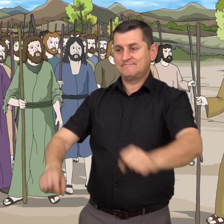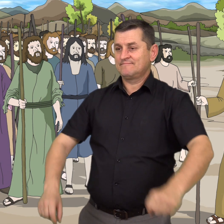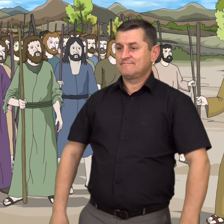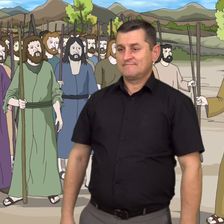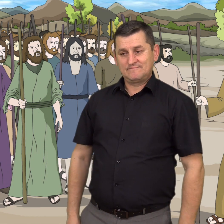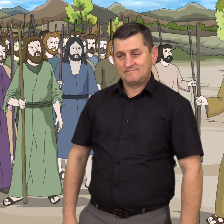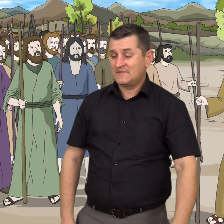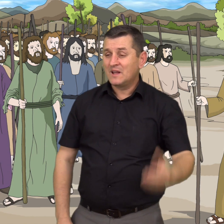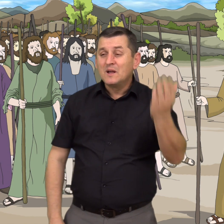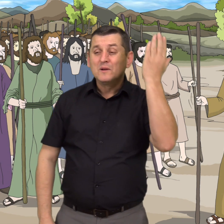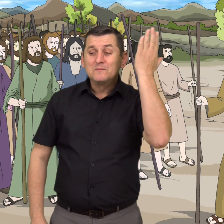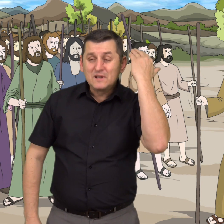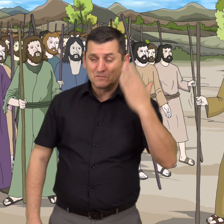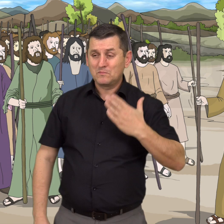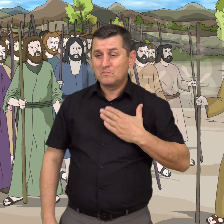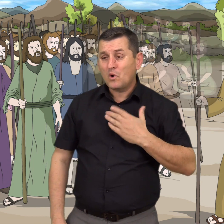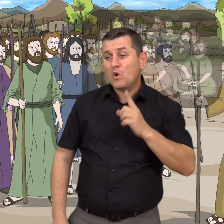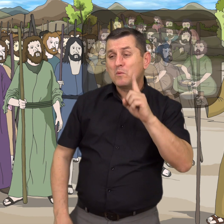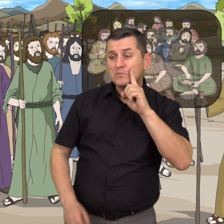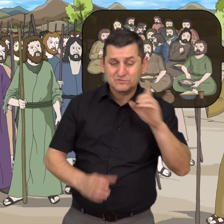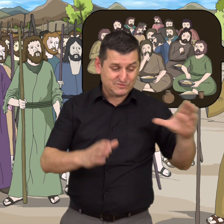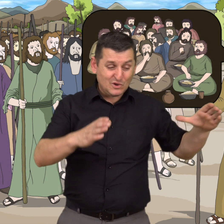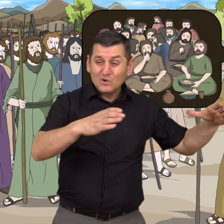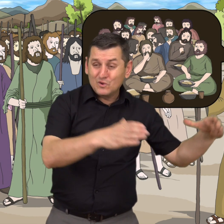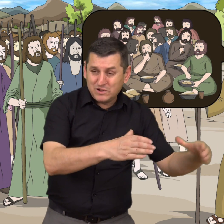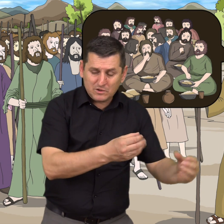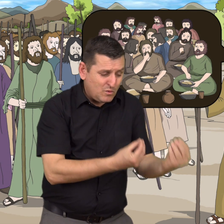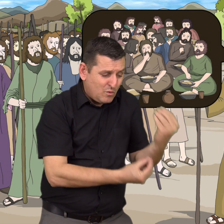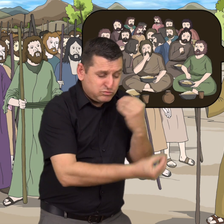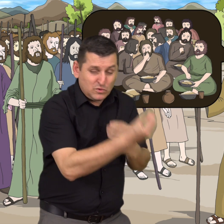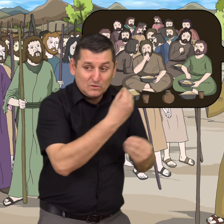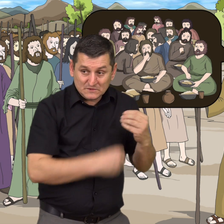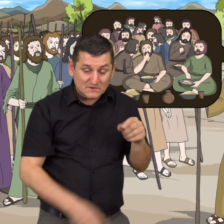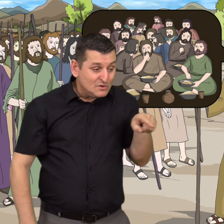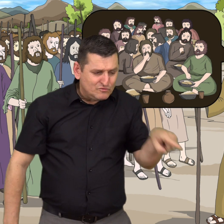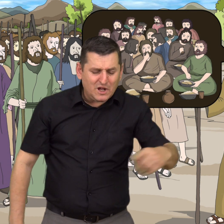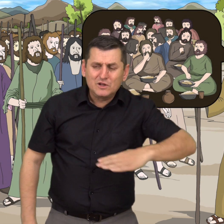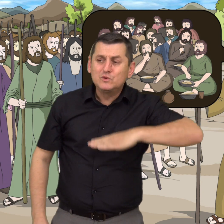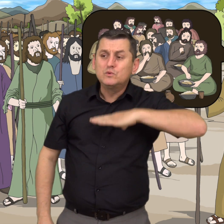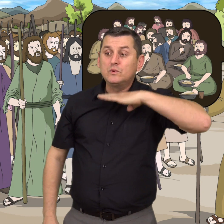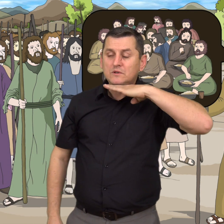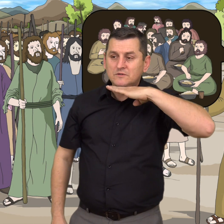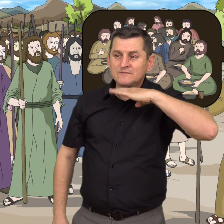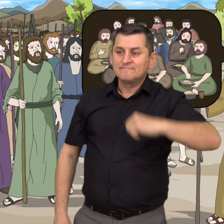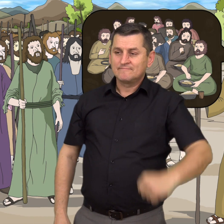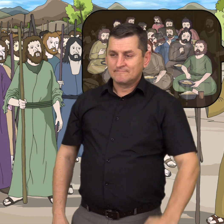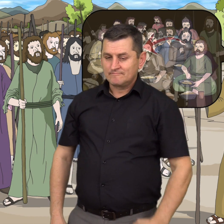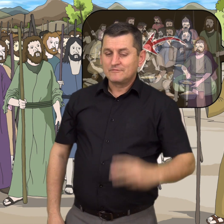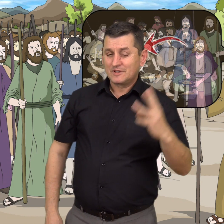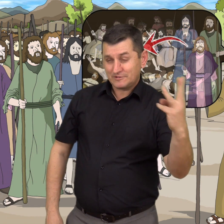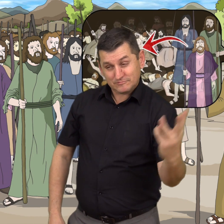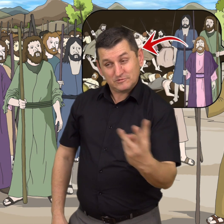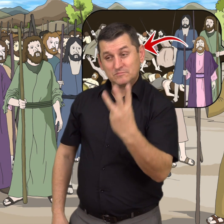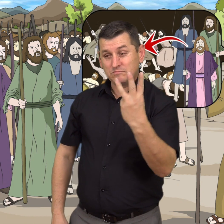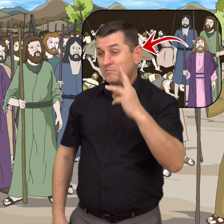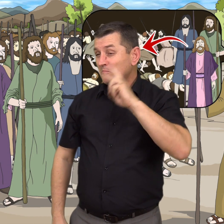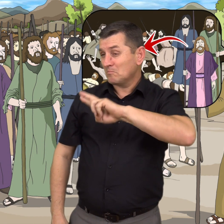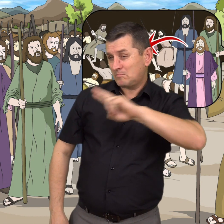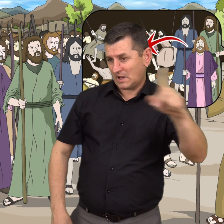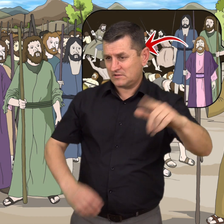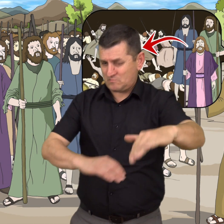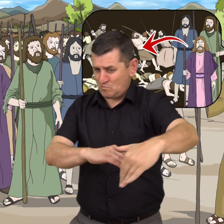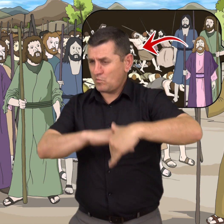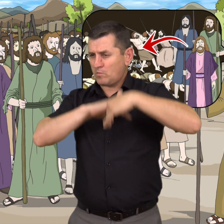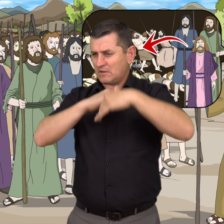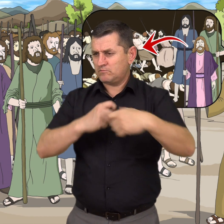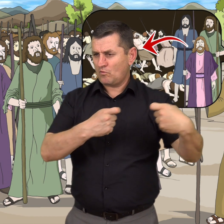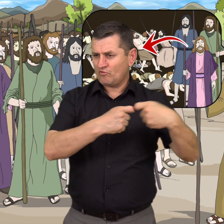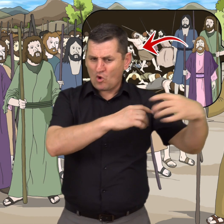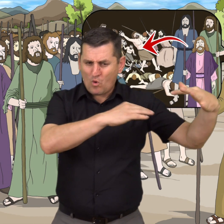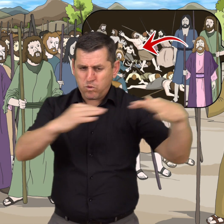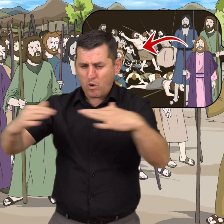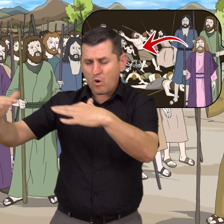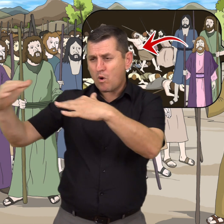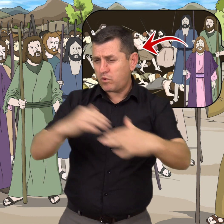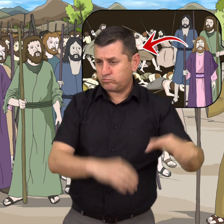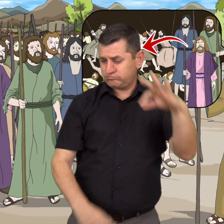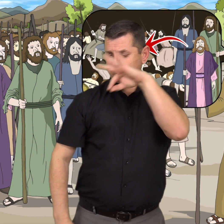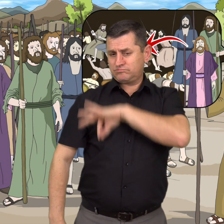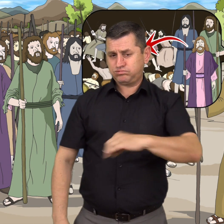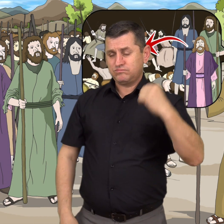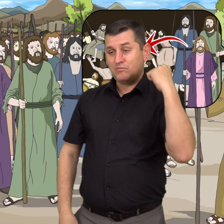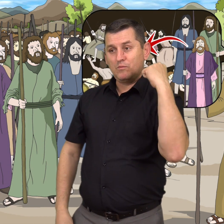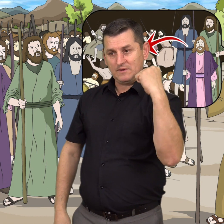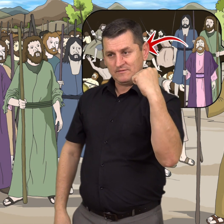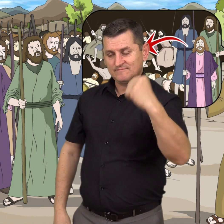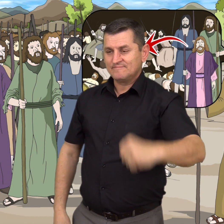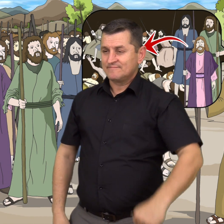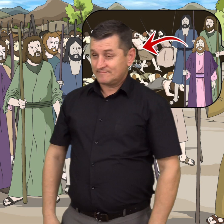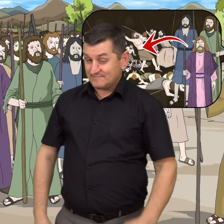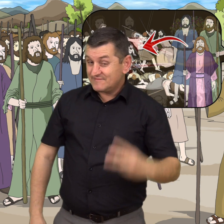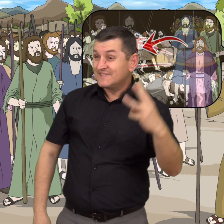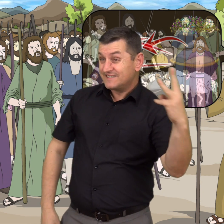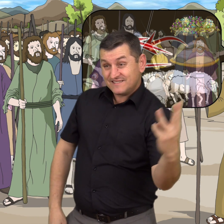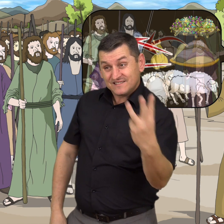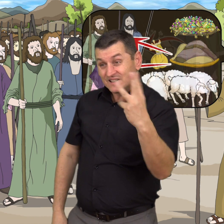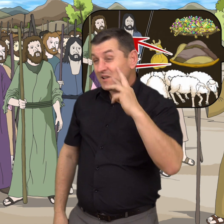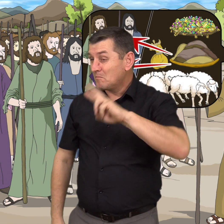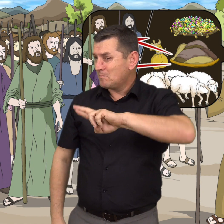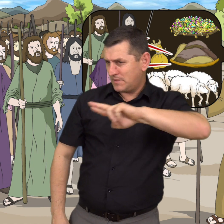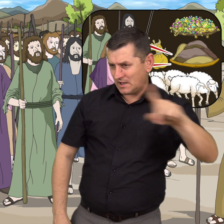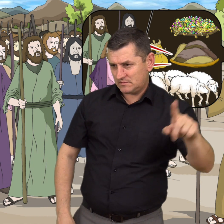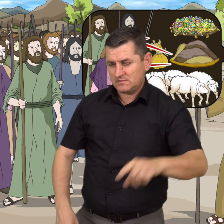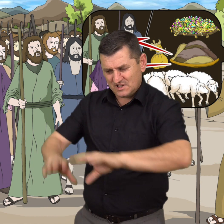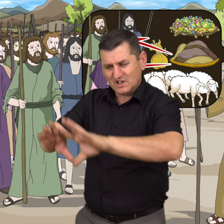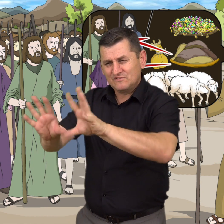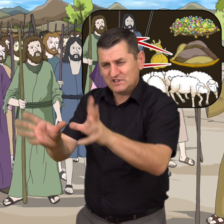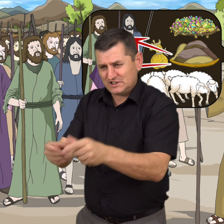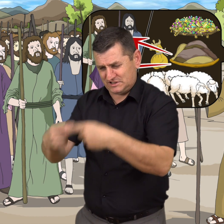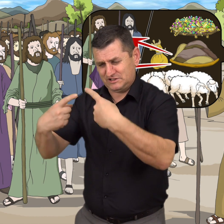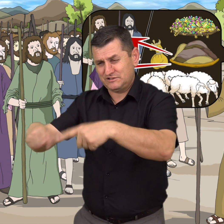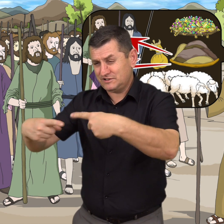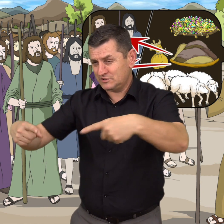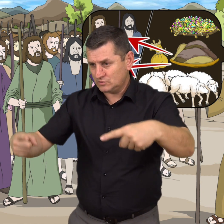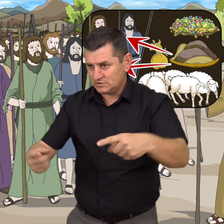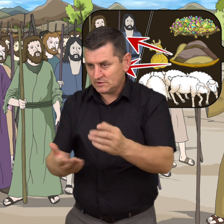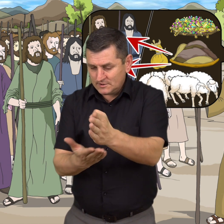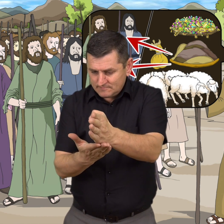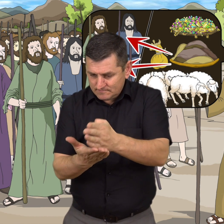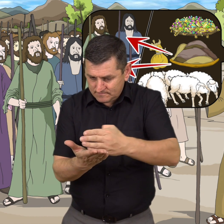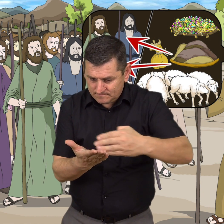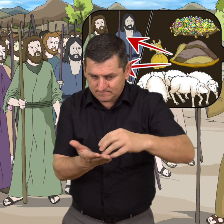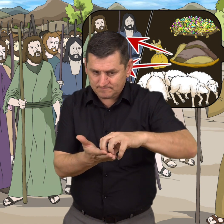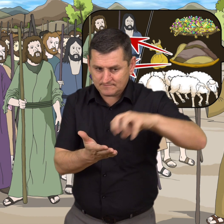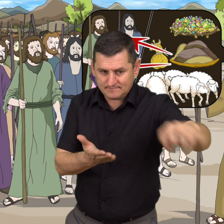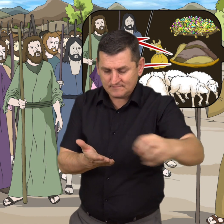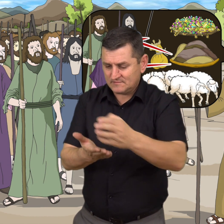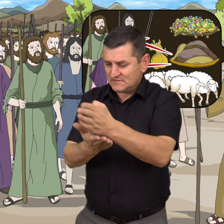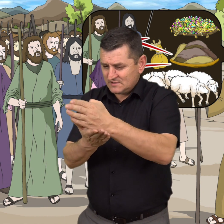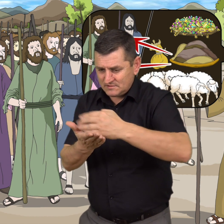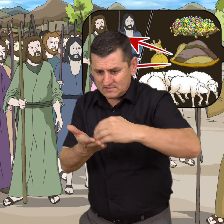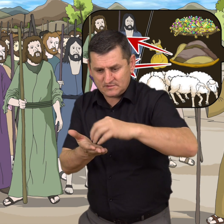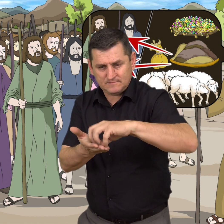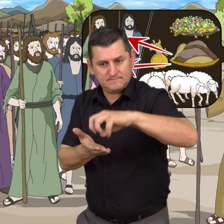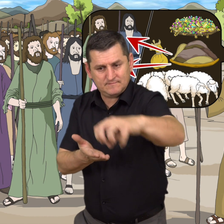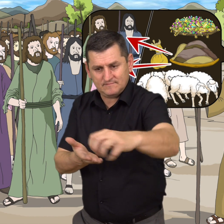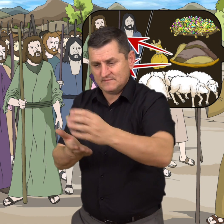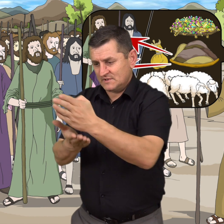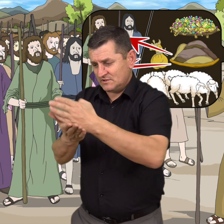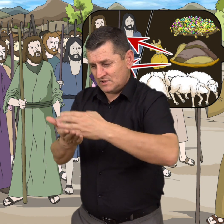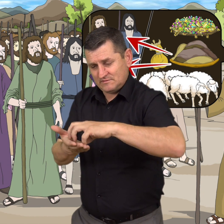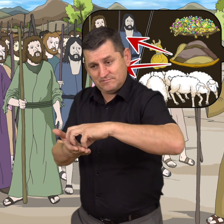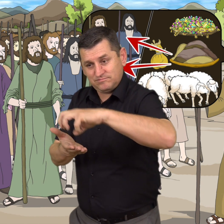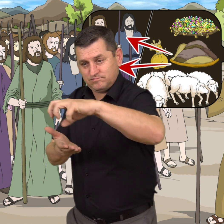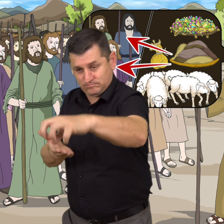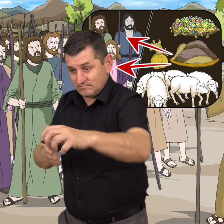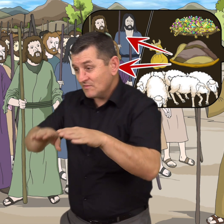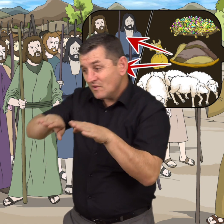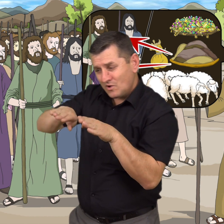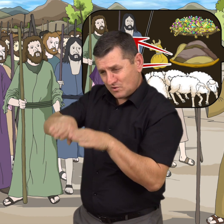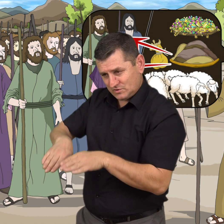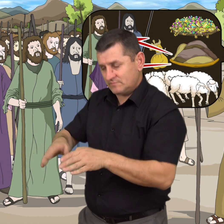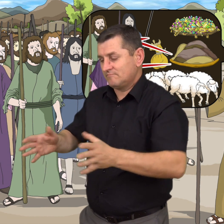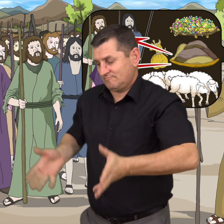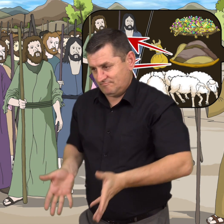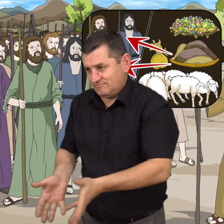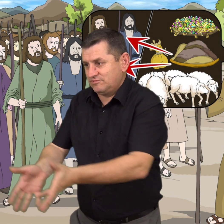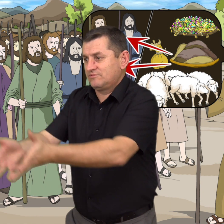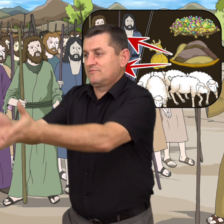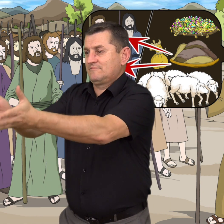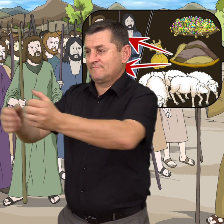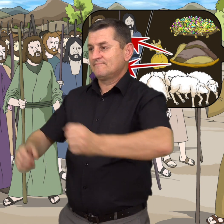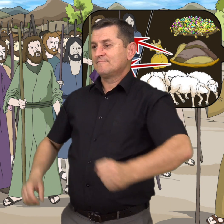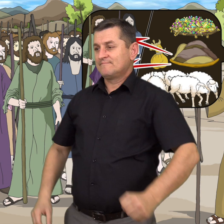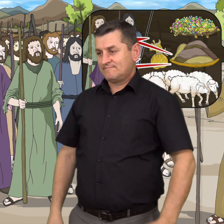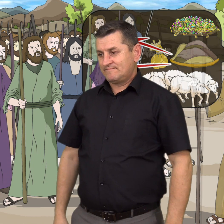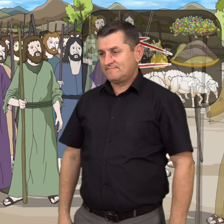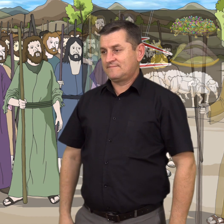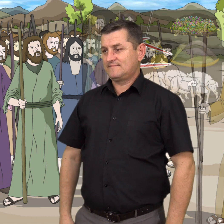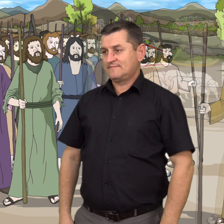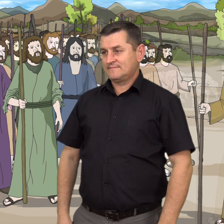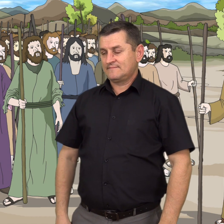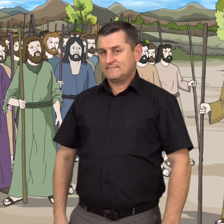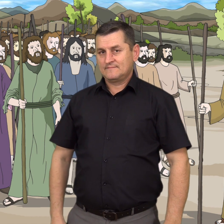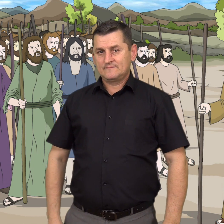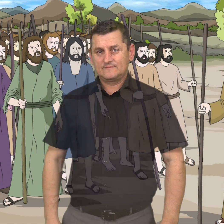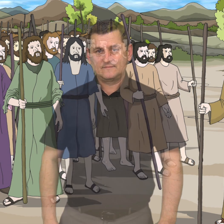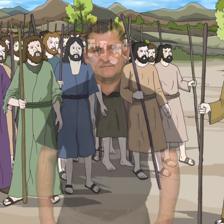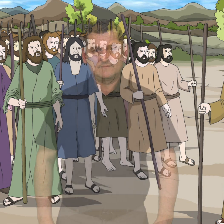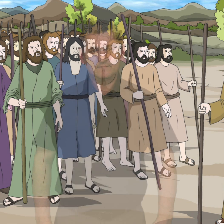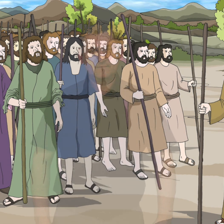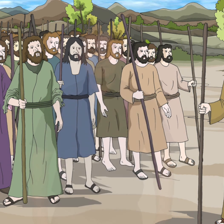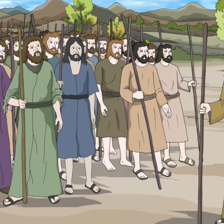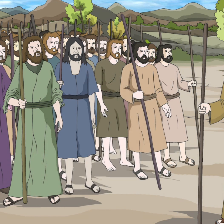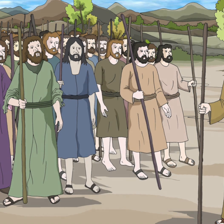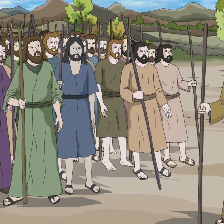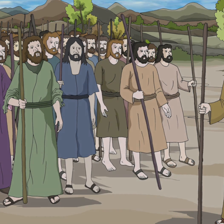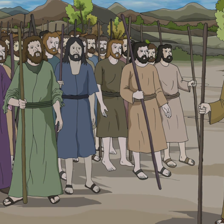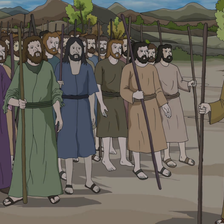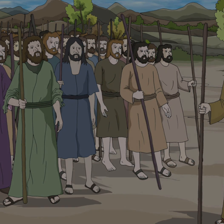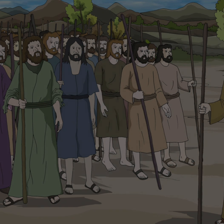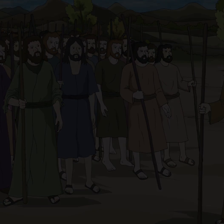I will accept nothing but what my men have eaten and the share for the men who went with me—Aner, Eshcol, and Mamre. They may take their portion.”